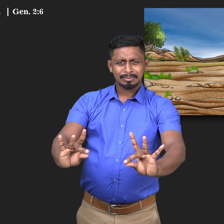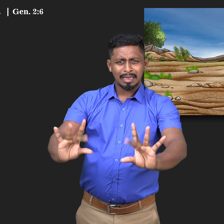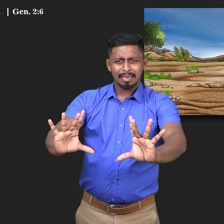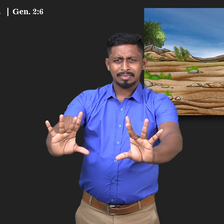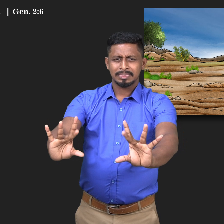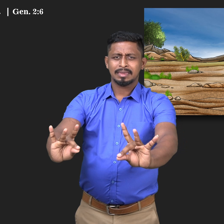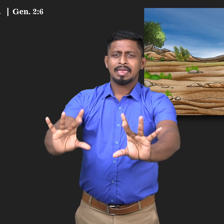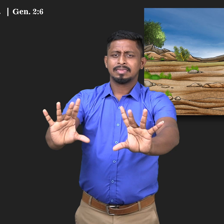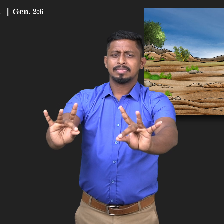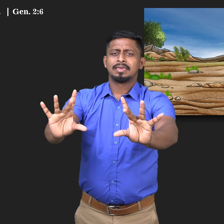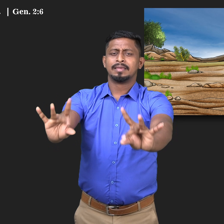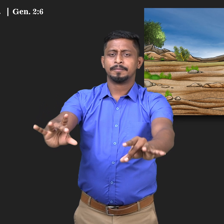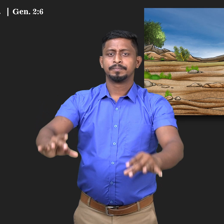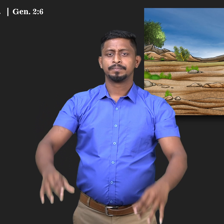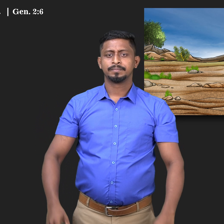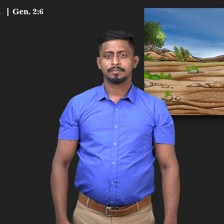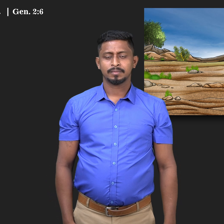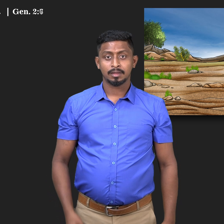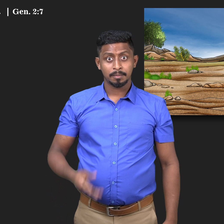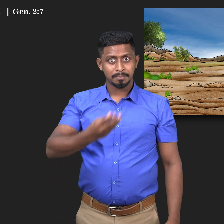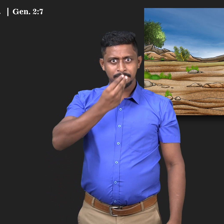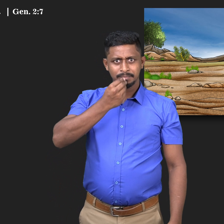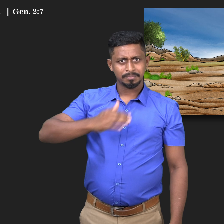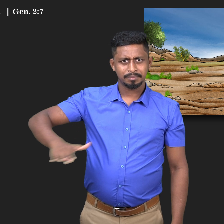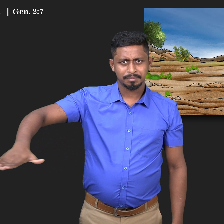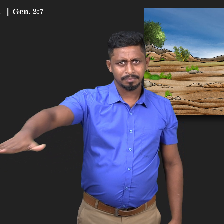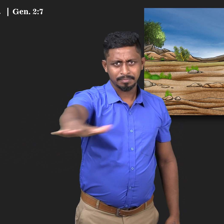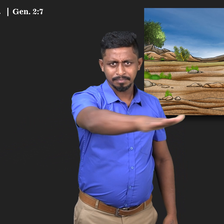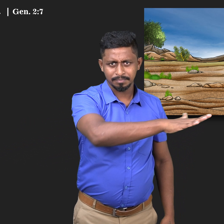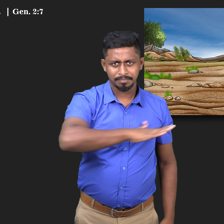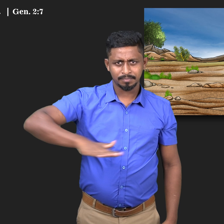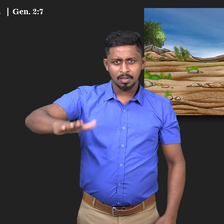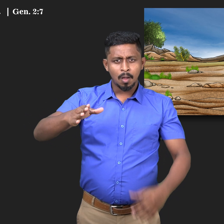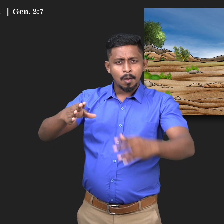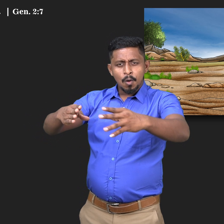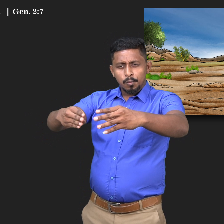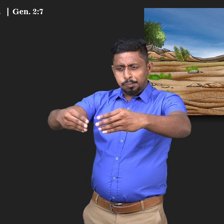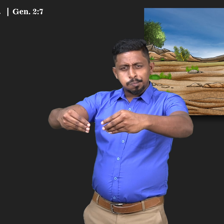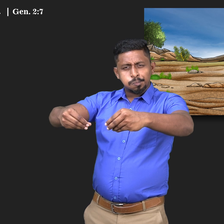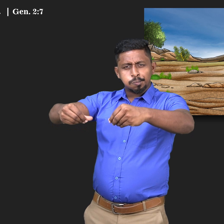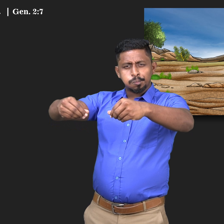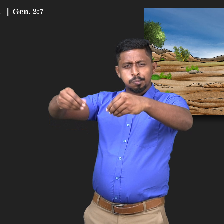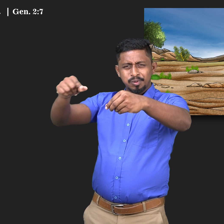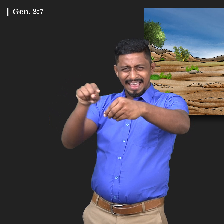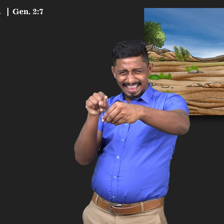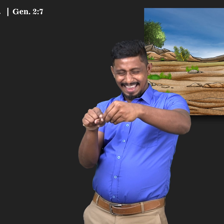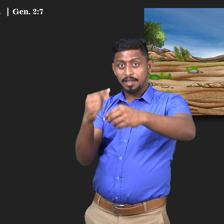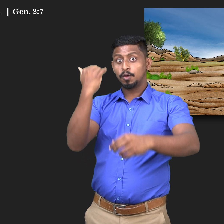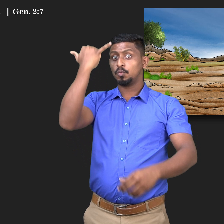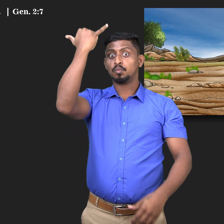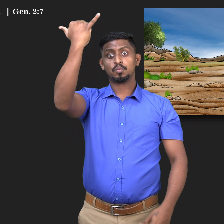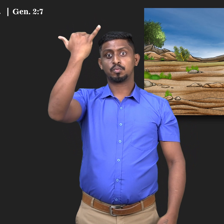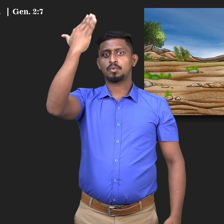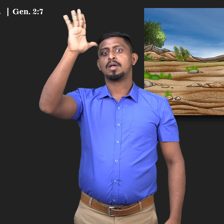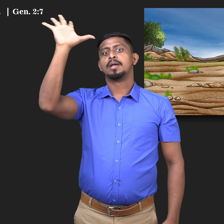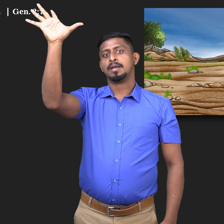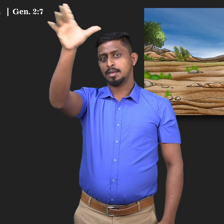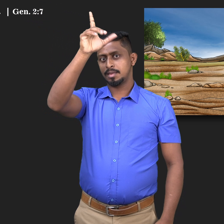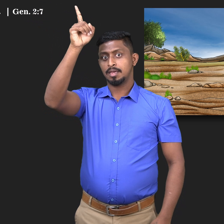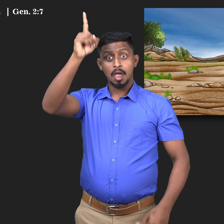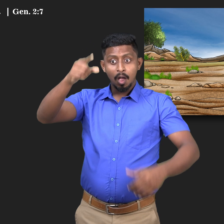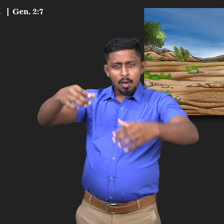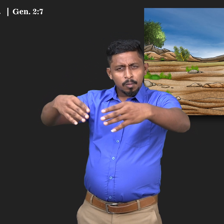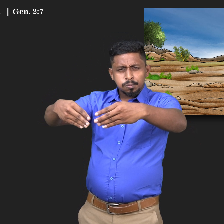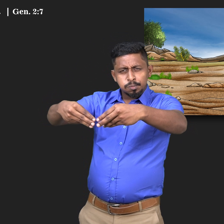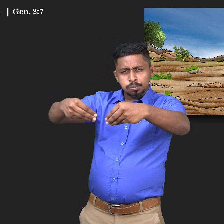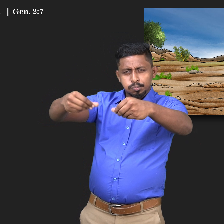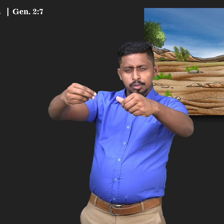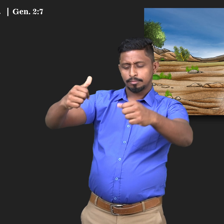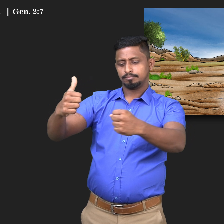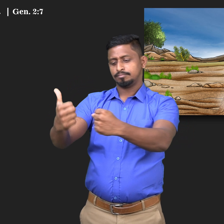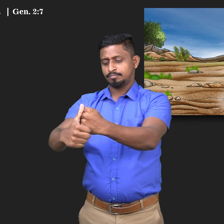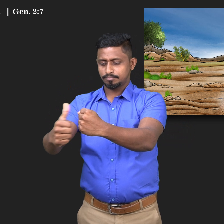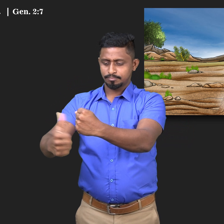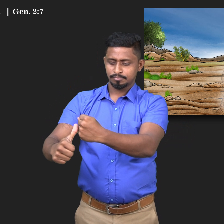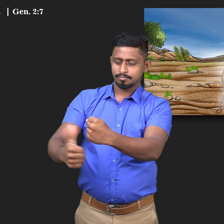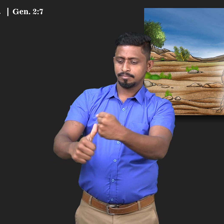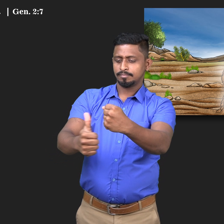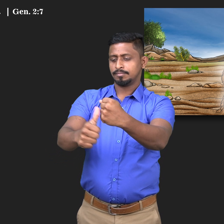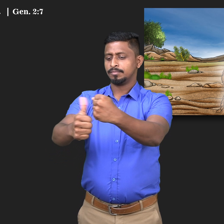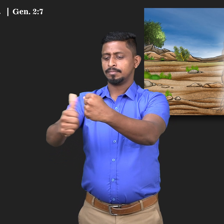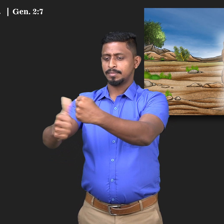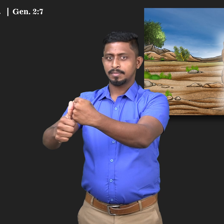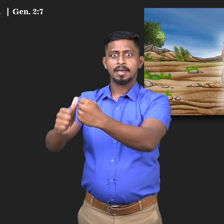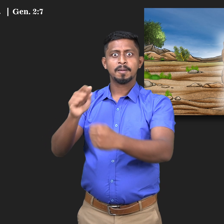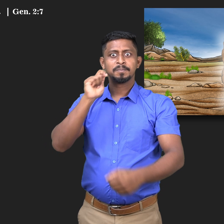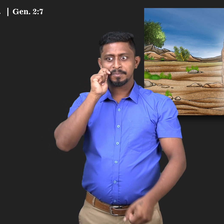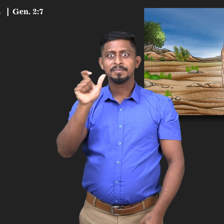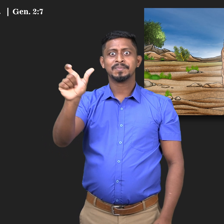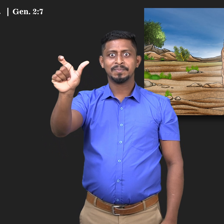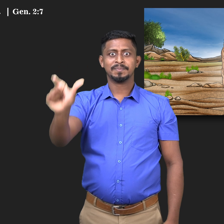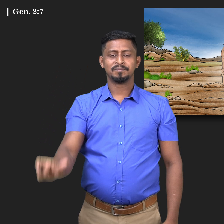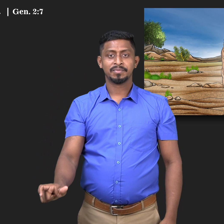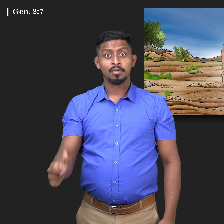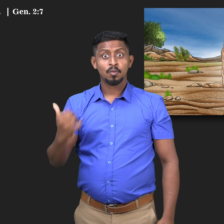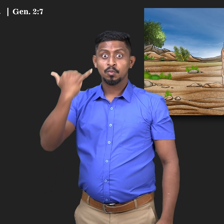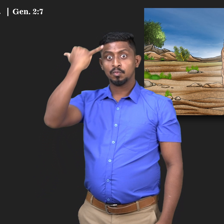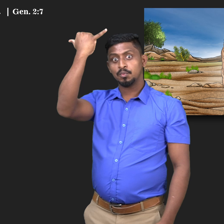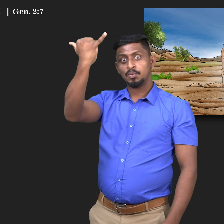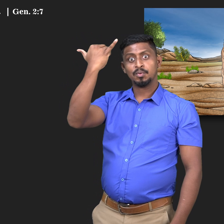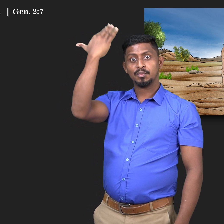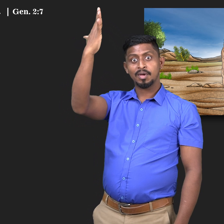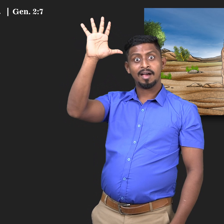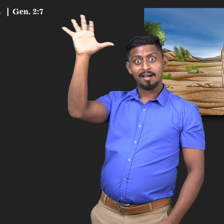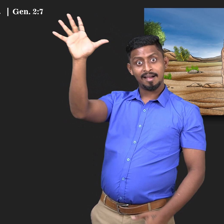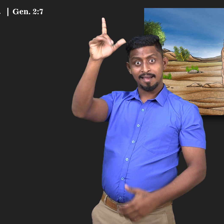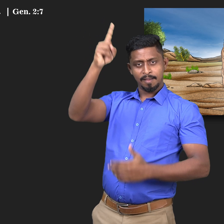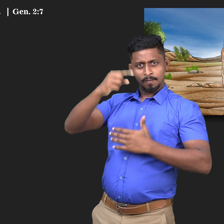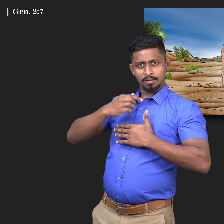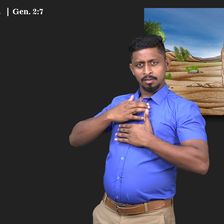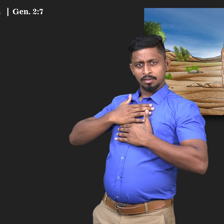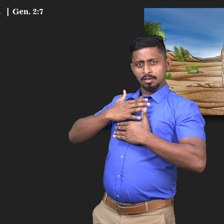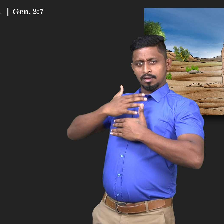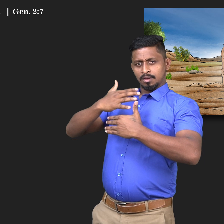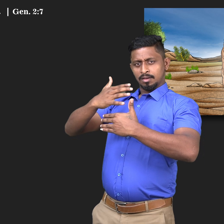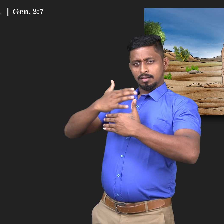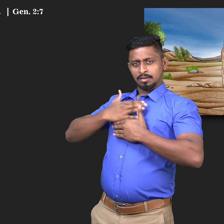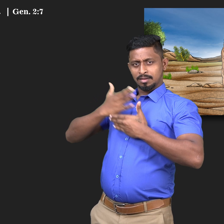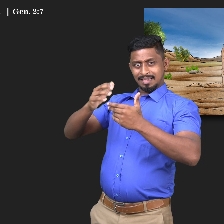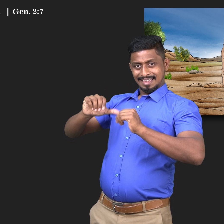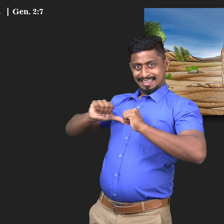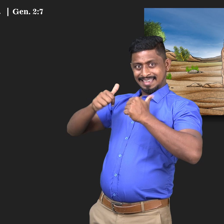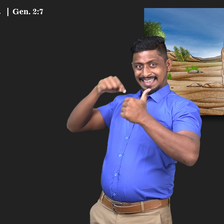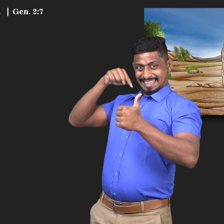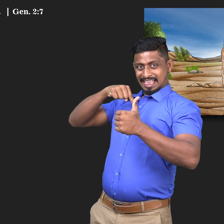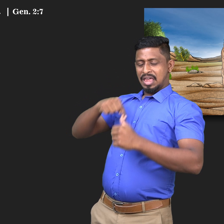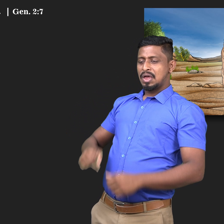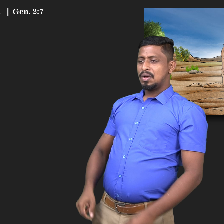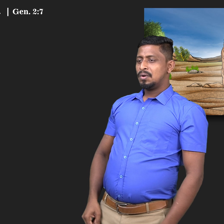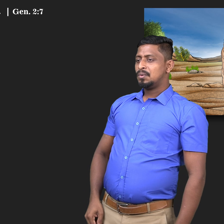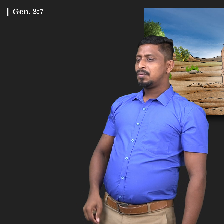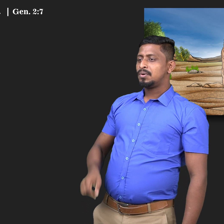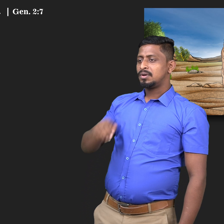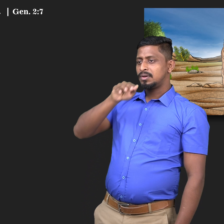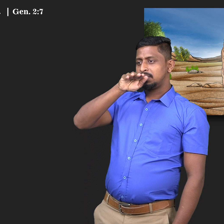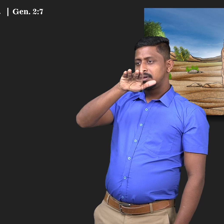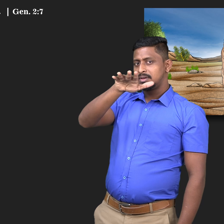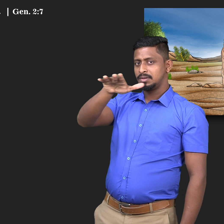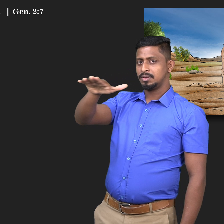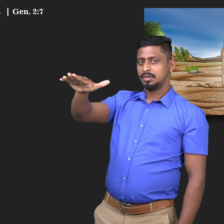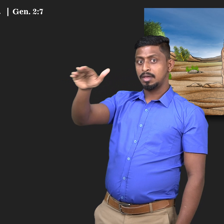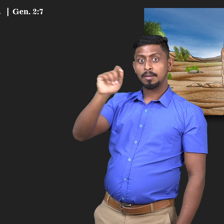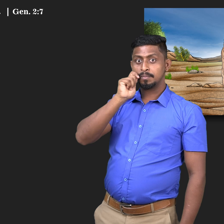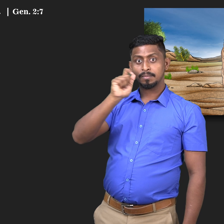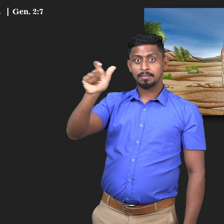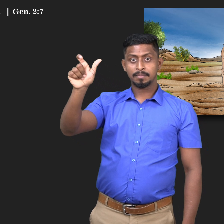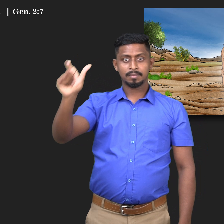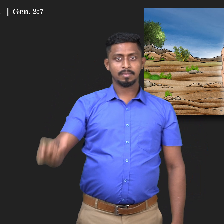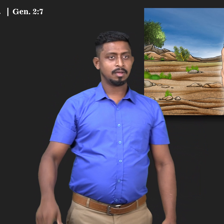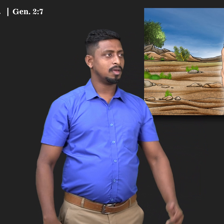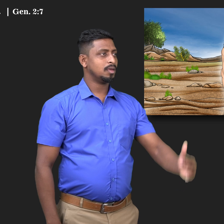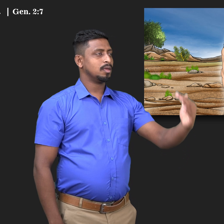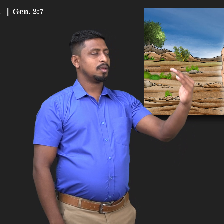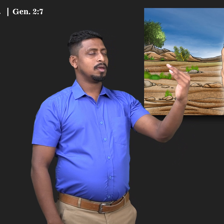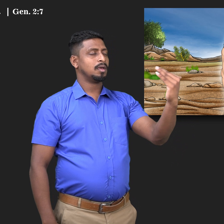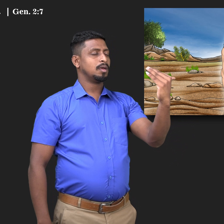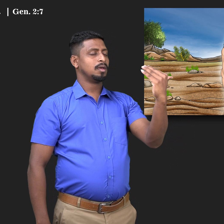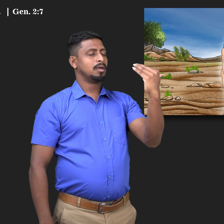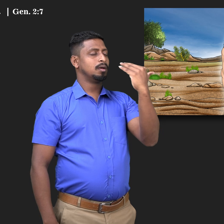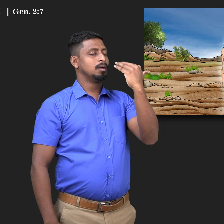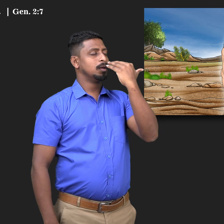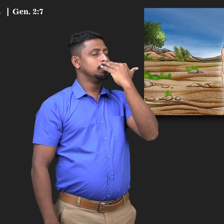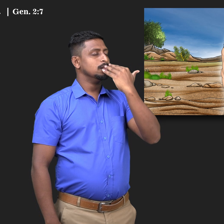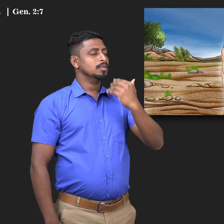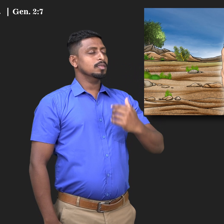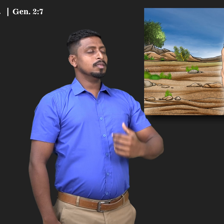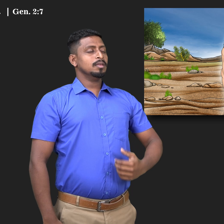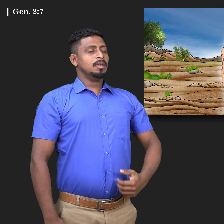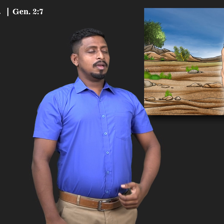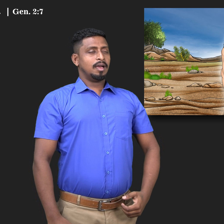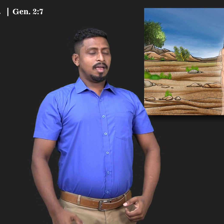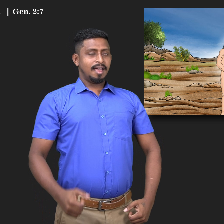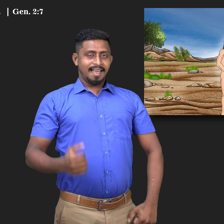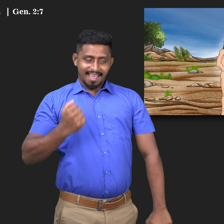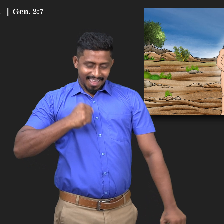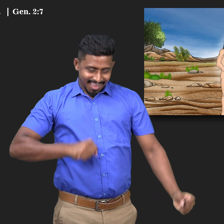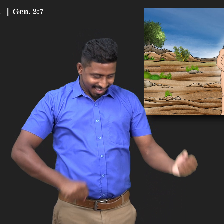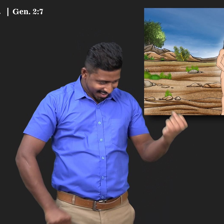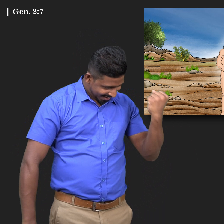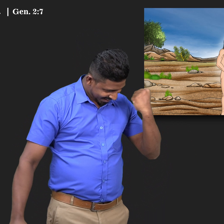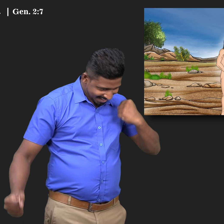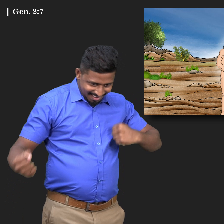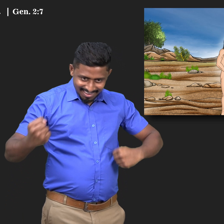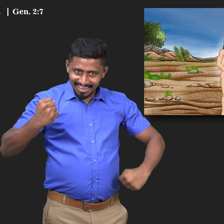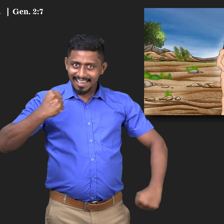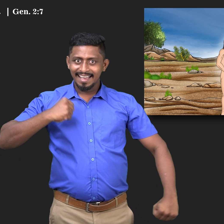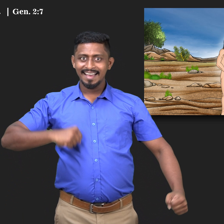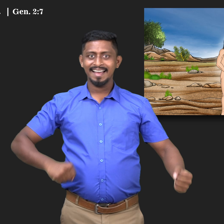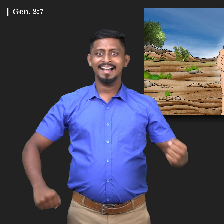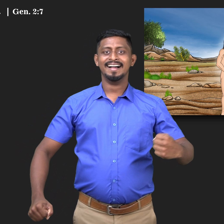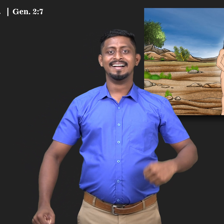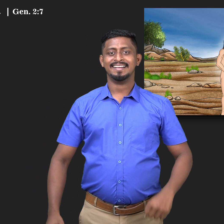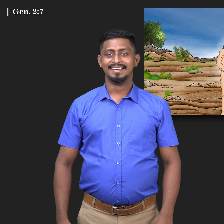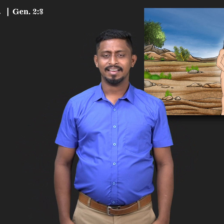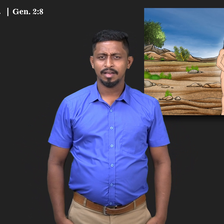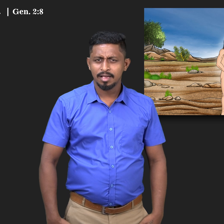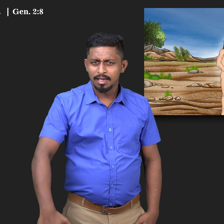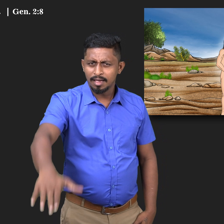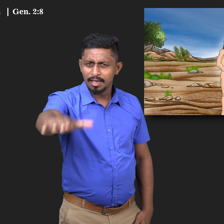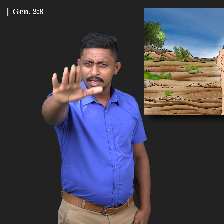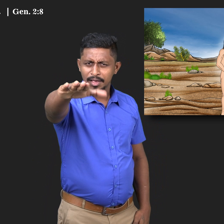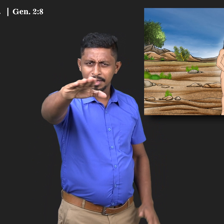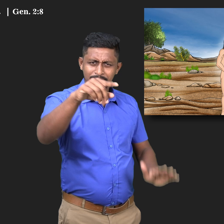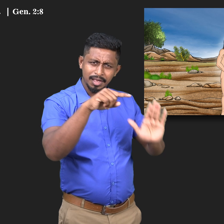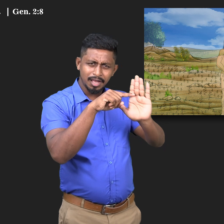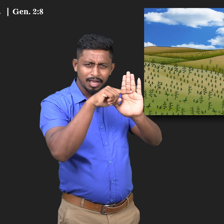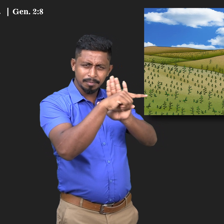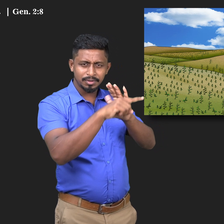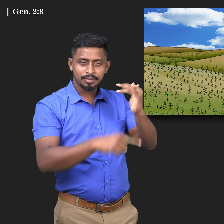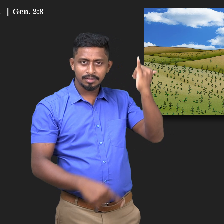Then the LORD God formed man from the dust of the ground and breathed the breath of life into his nostrils, and the man became a living being.